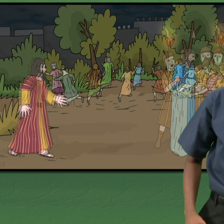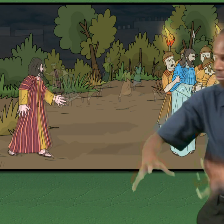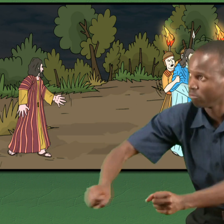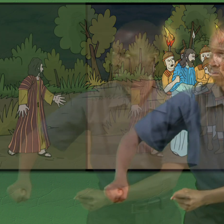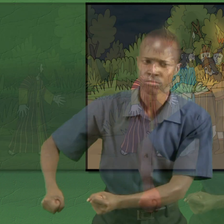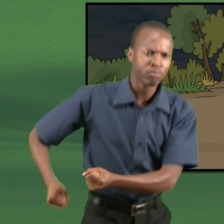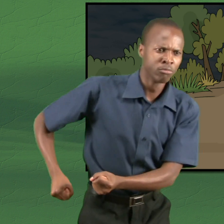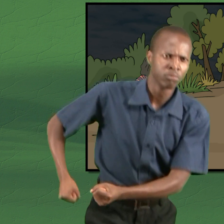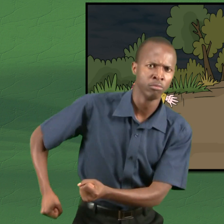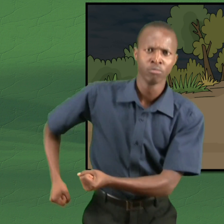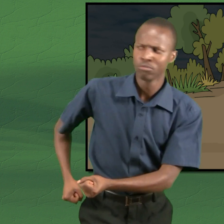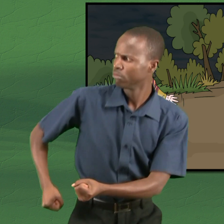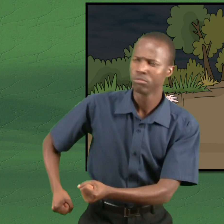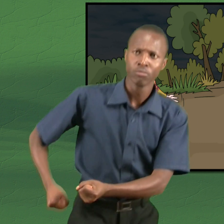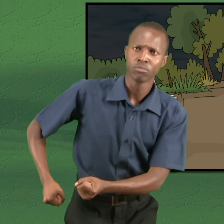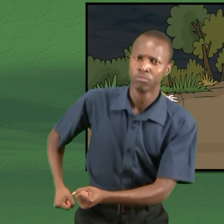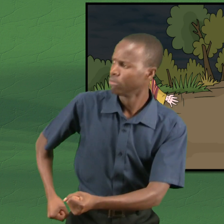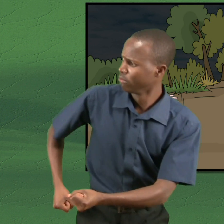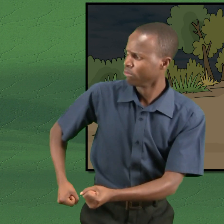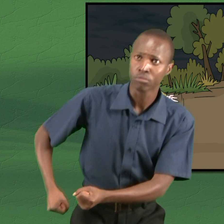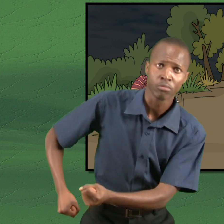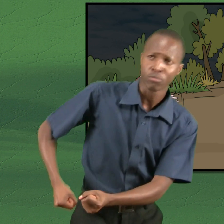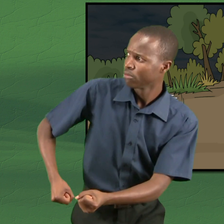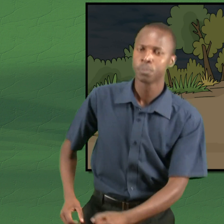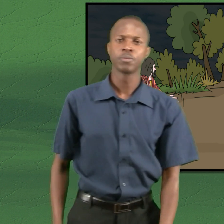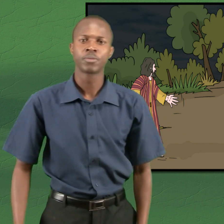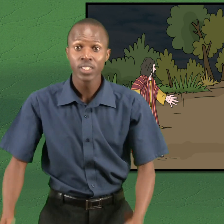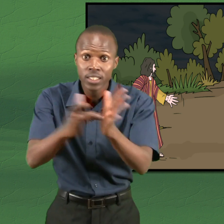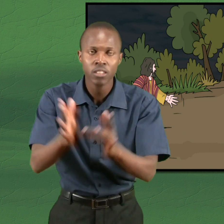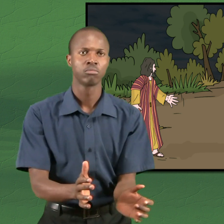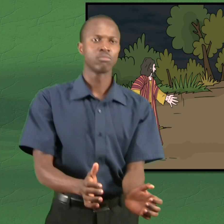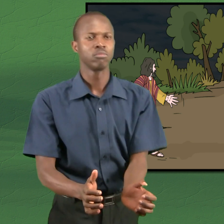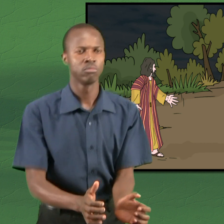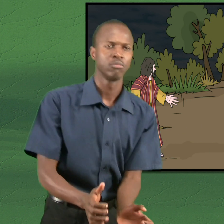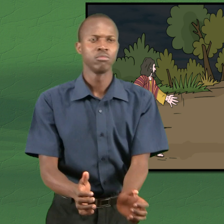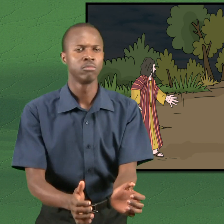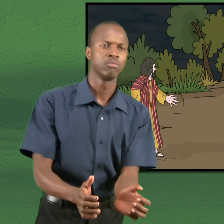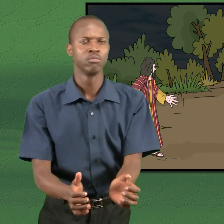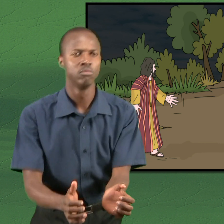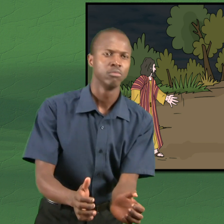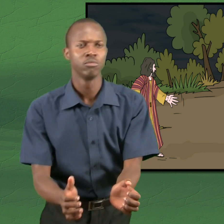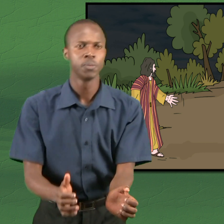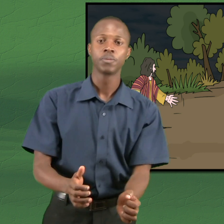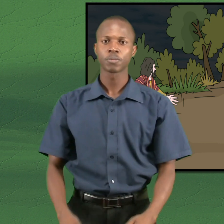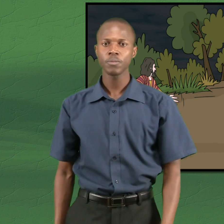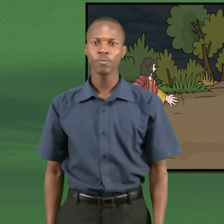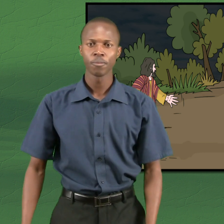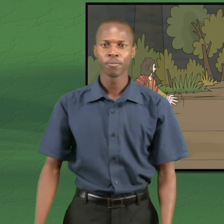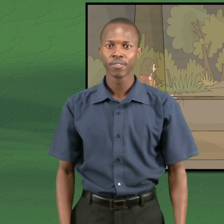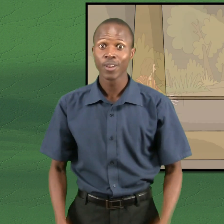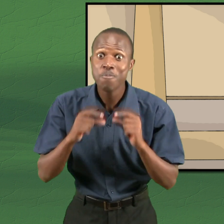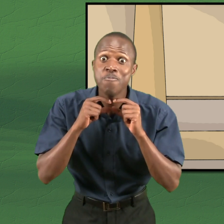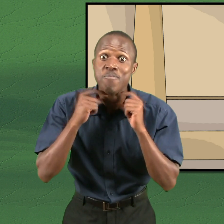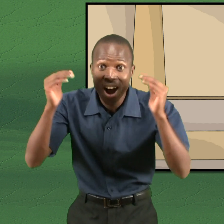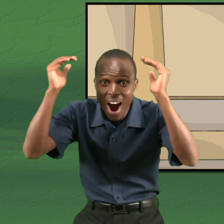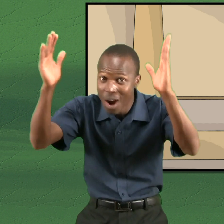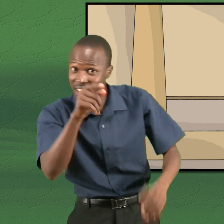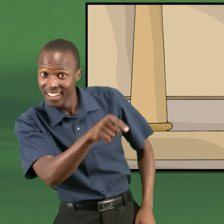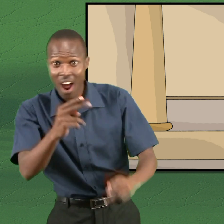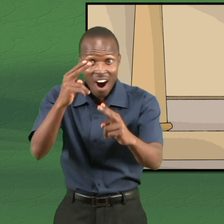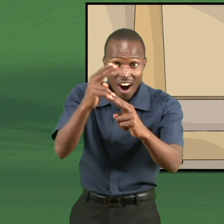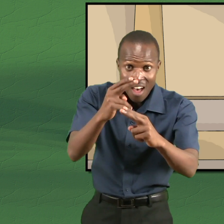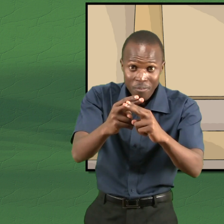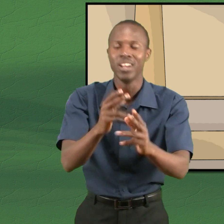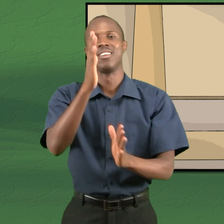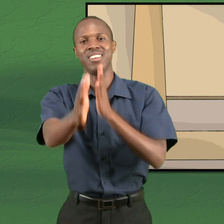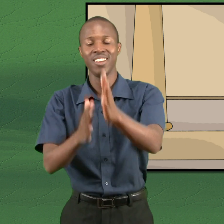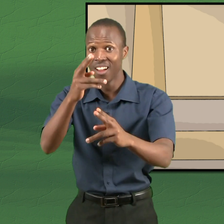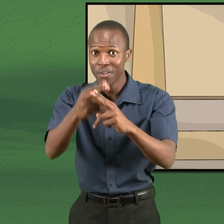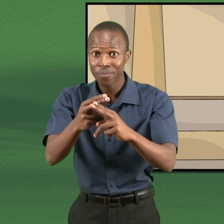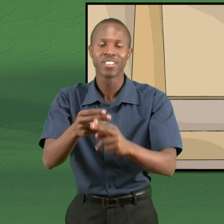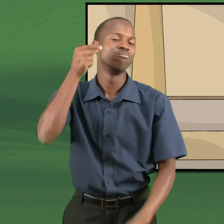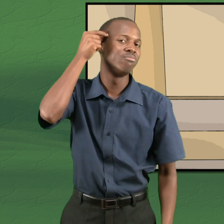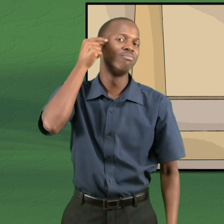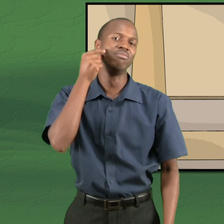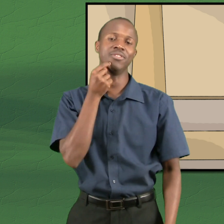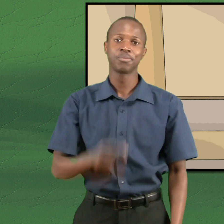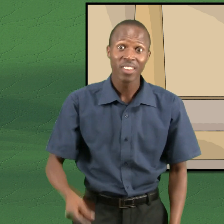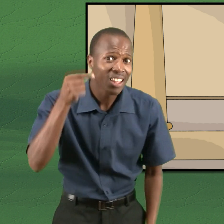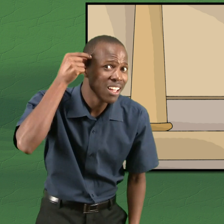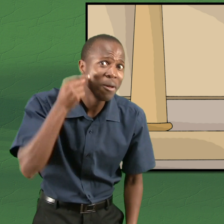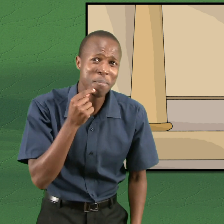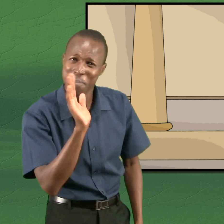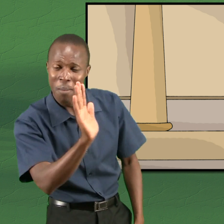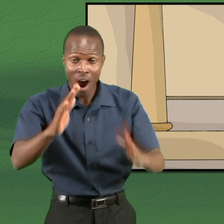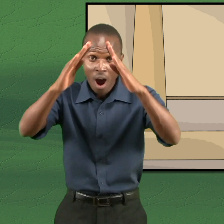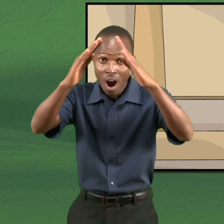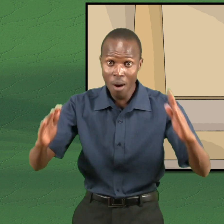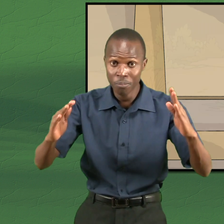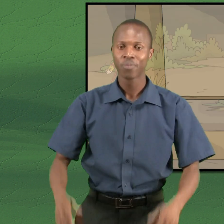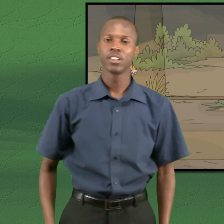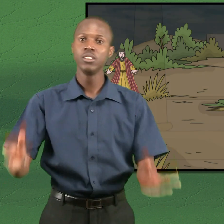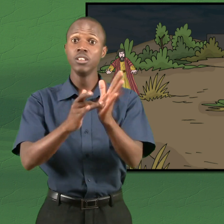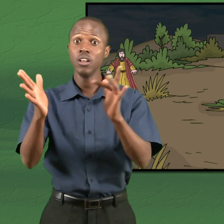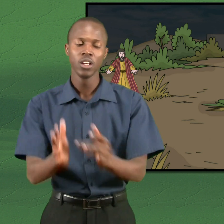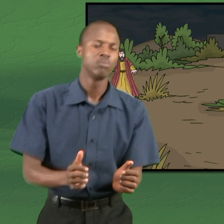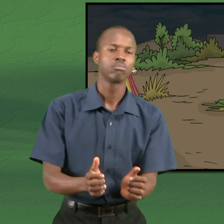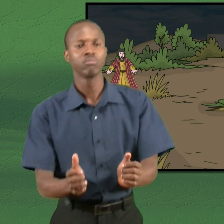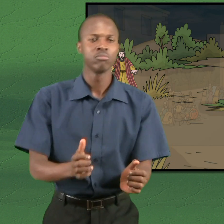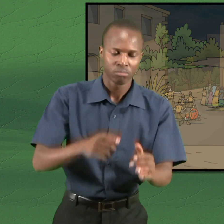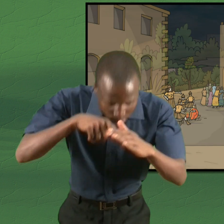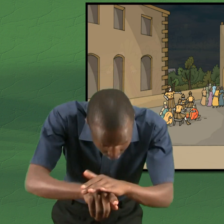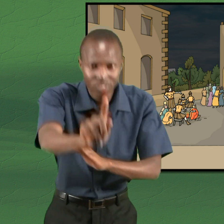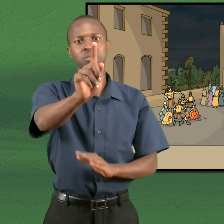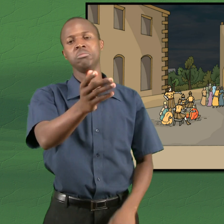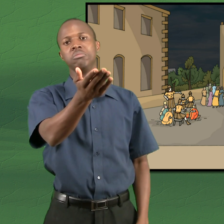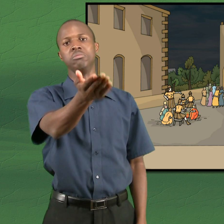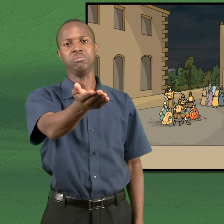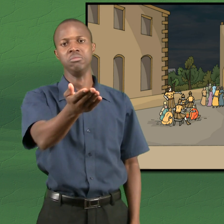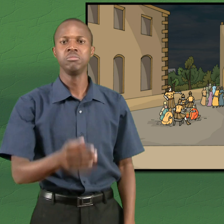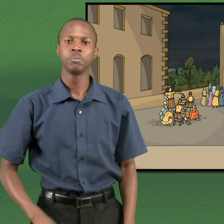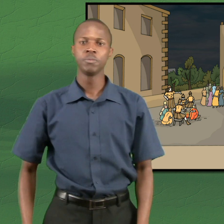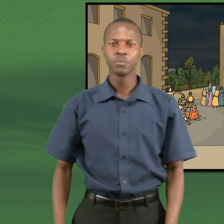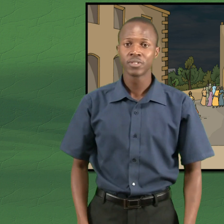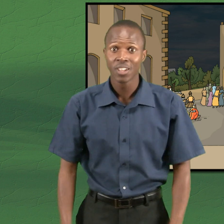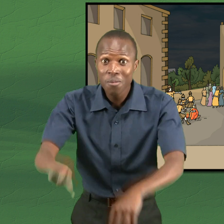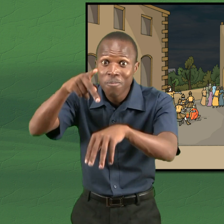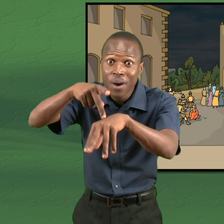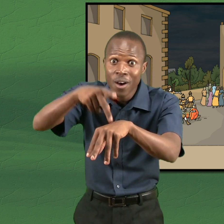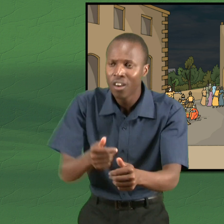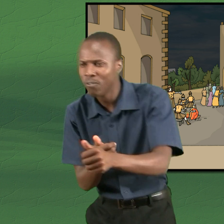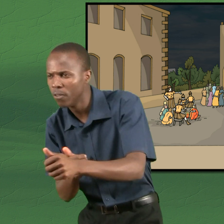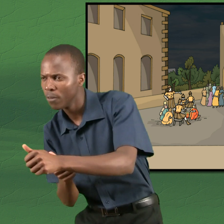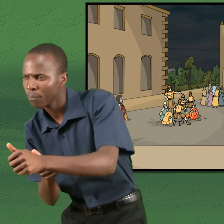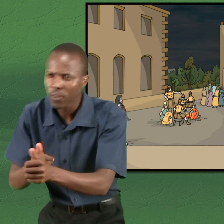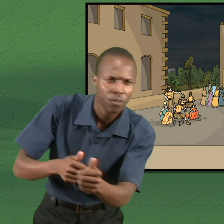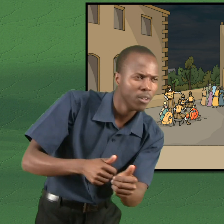Those who had arrested Jesus led Him away to the house of Caiaphas the high priest, where the scribes and elders had gathered.